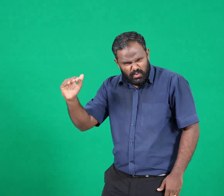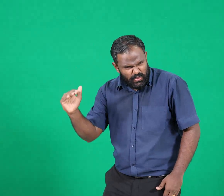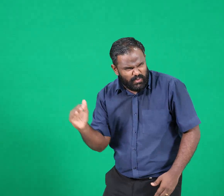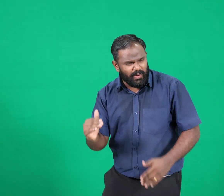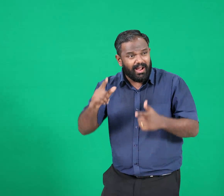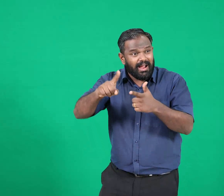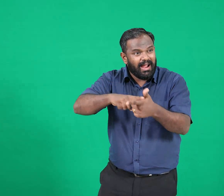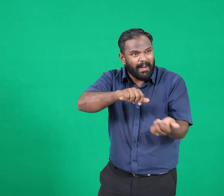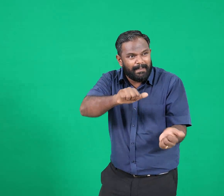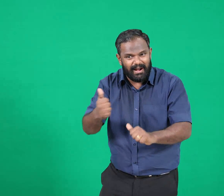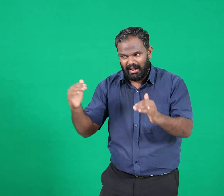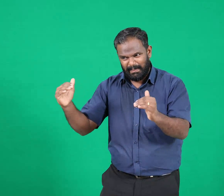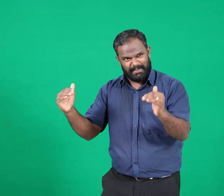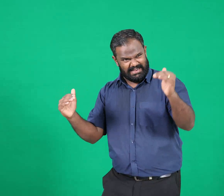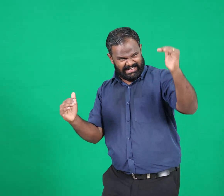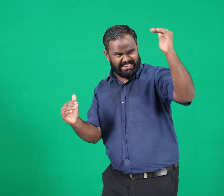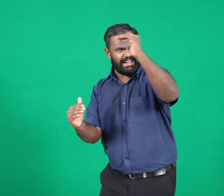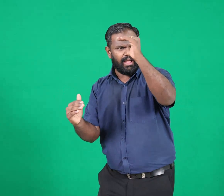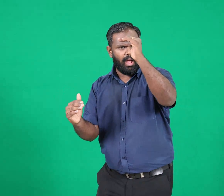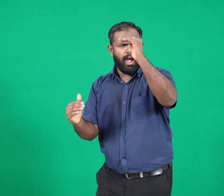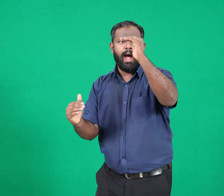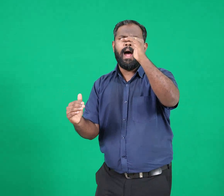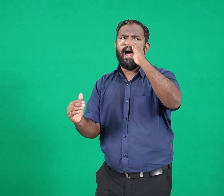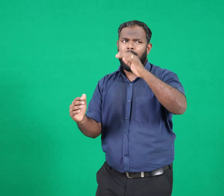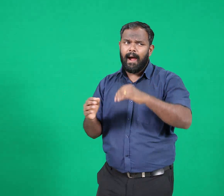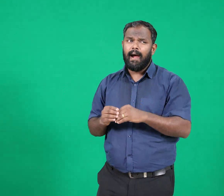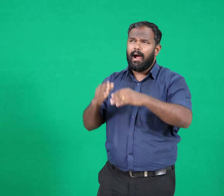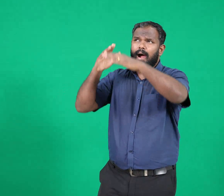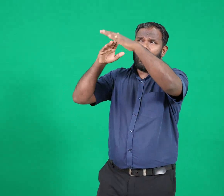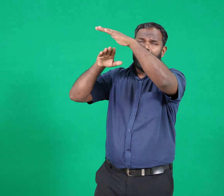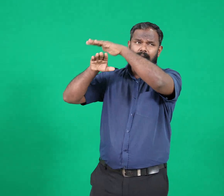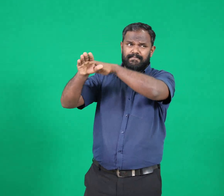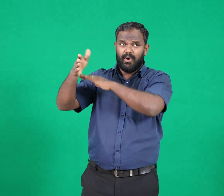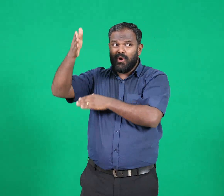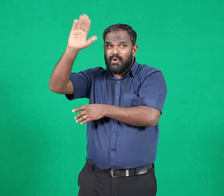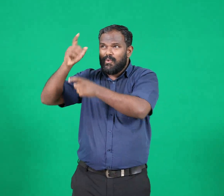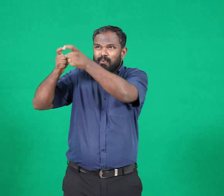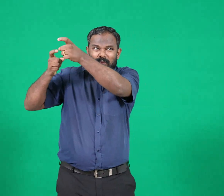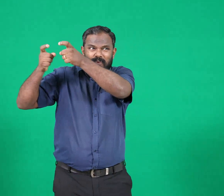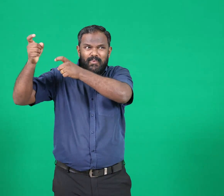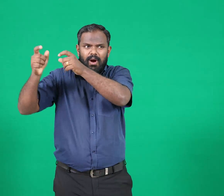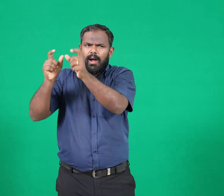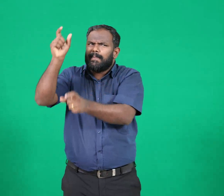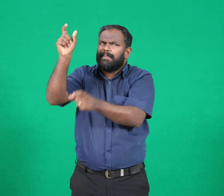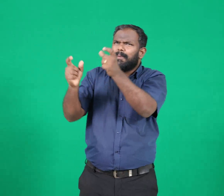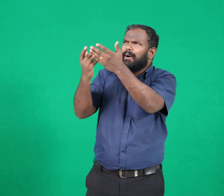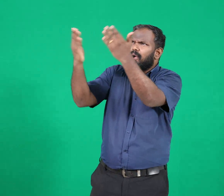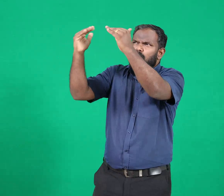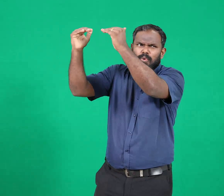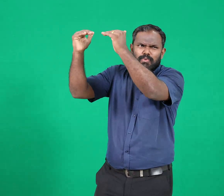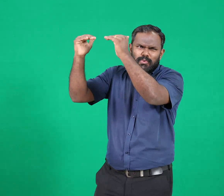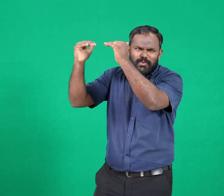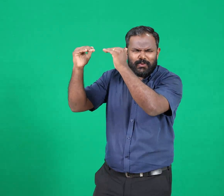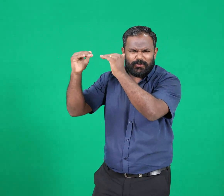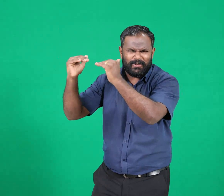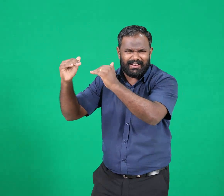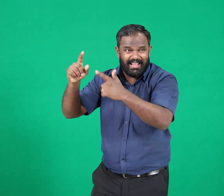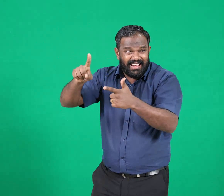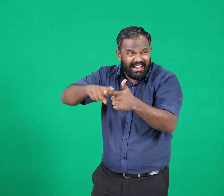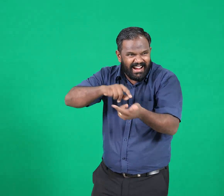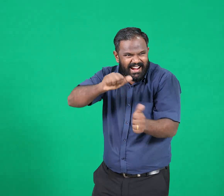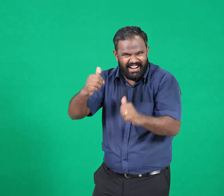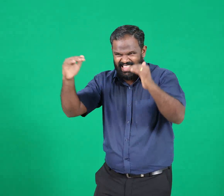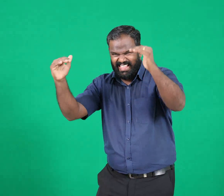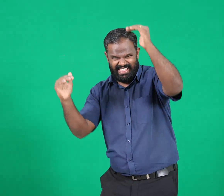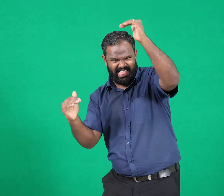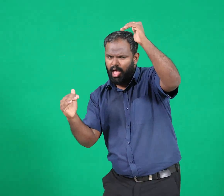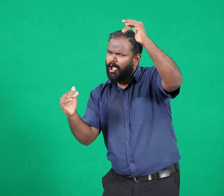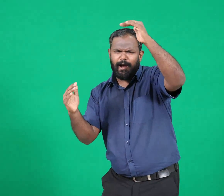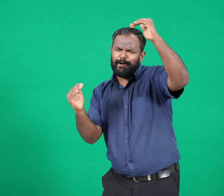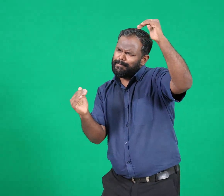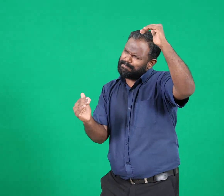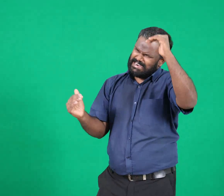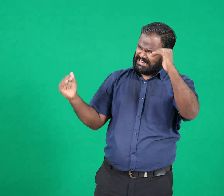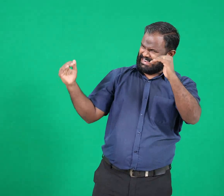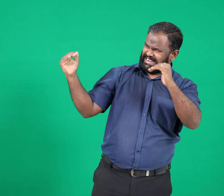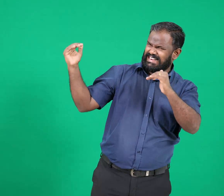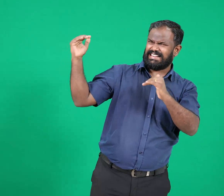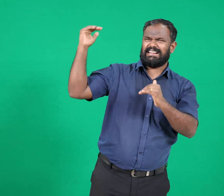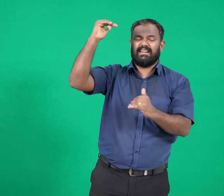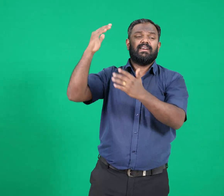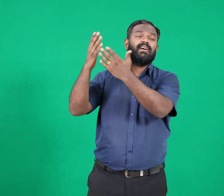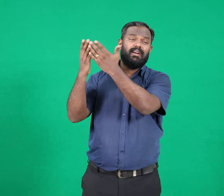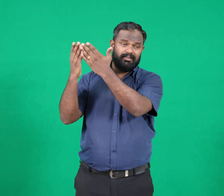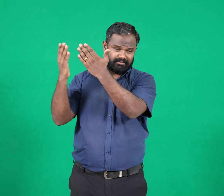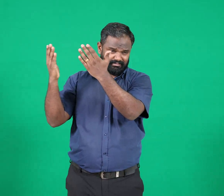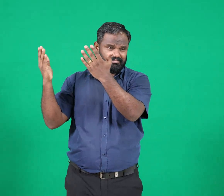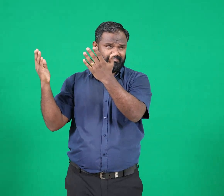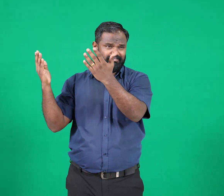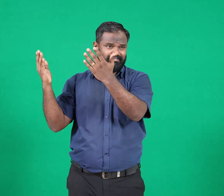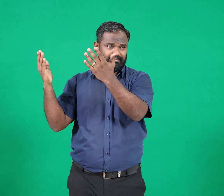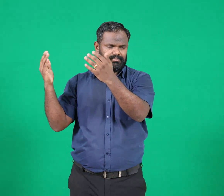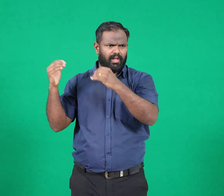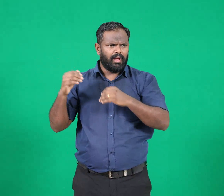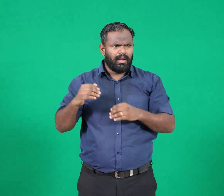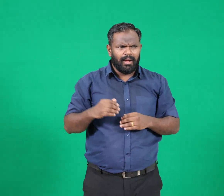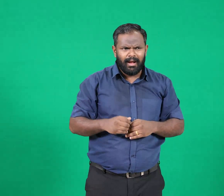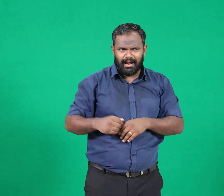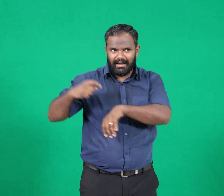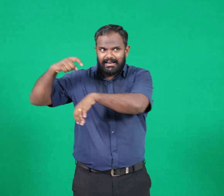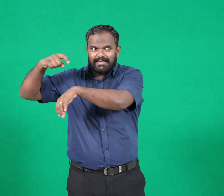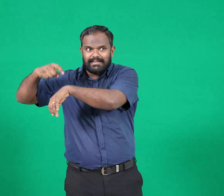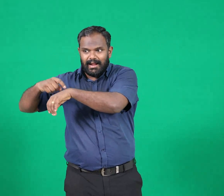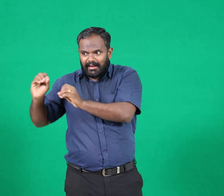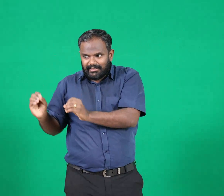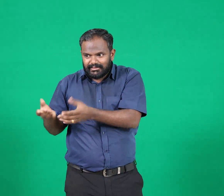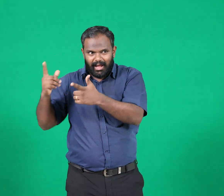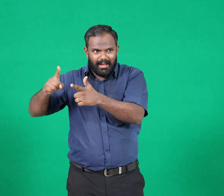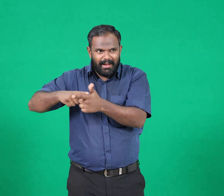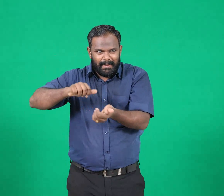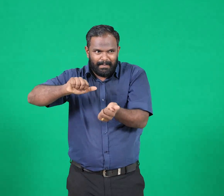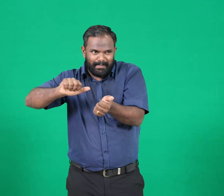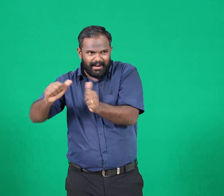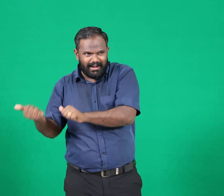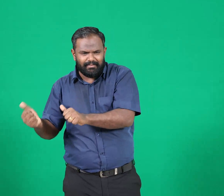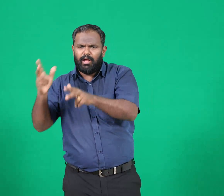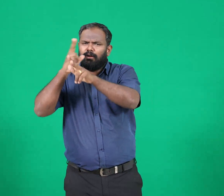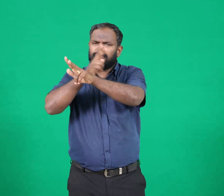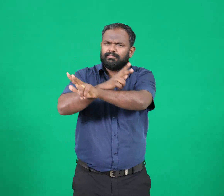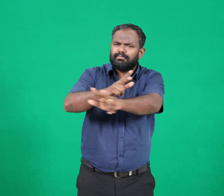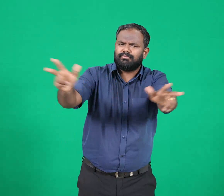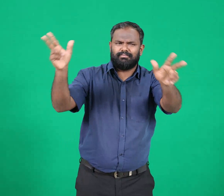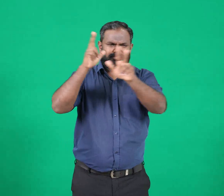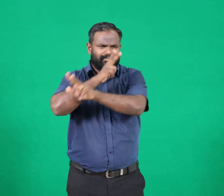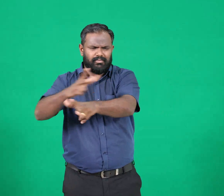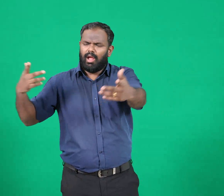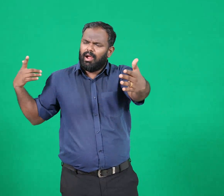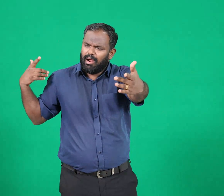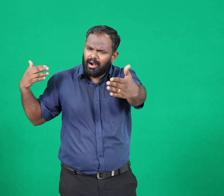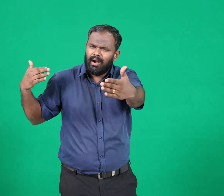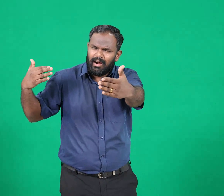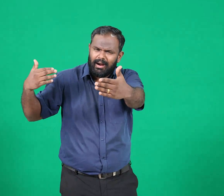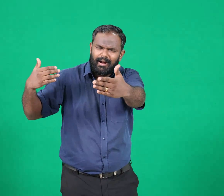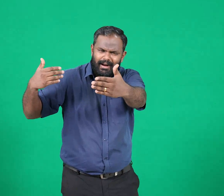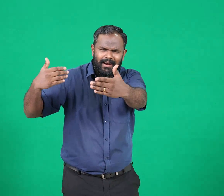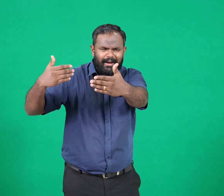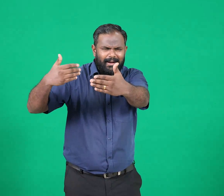Yet even the least in the kingdom of heaven is greater than he.